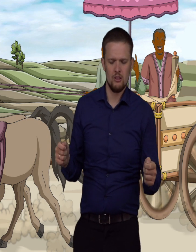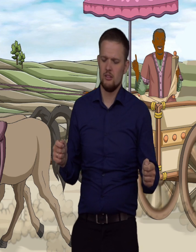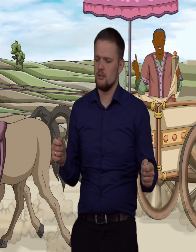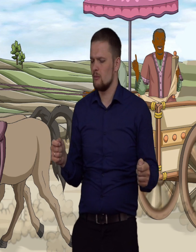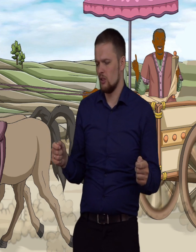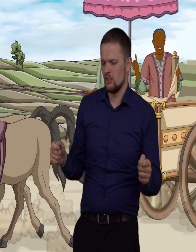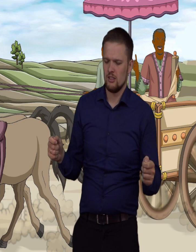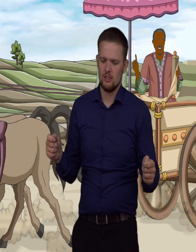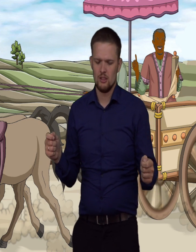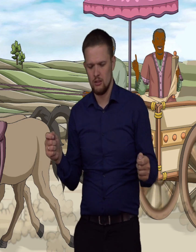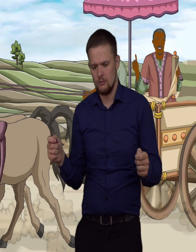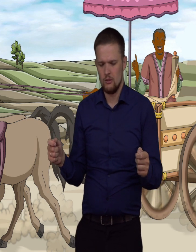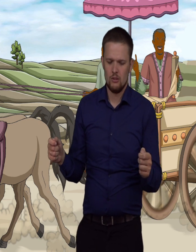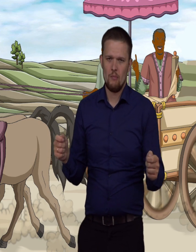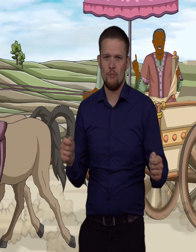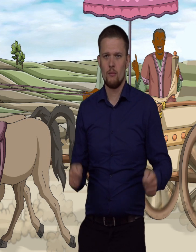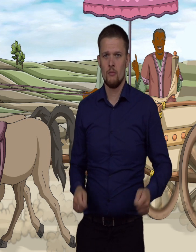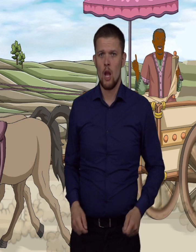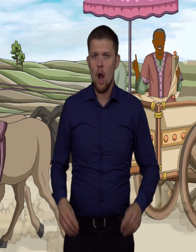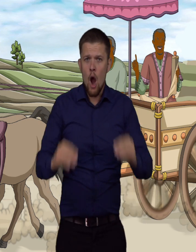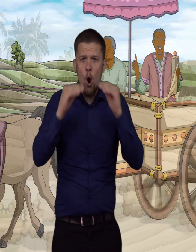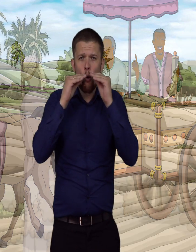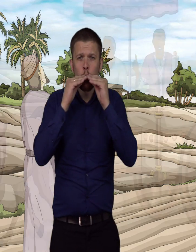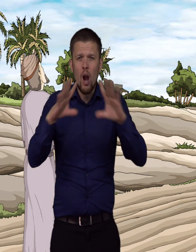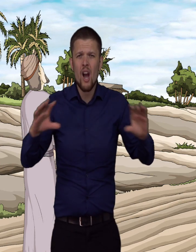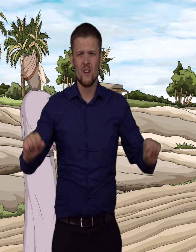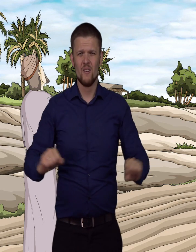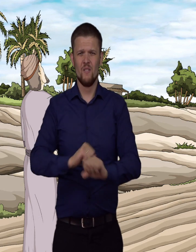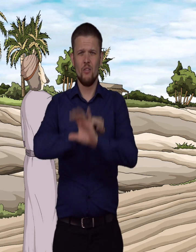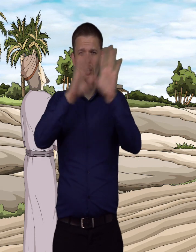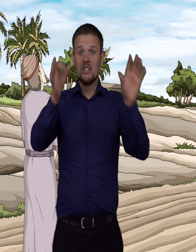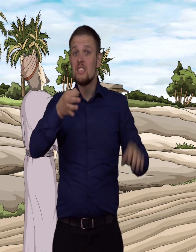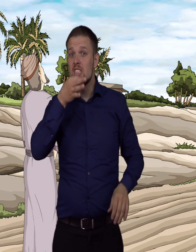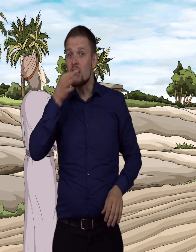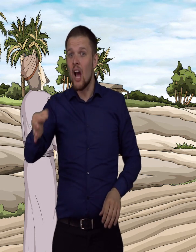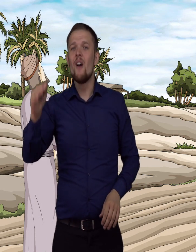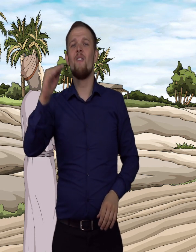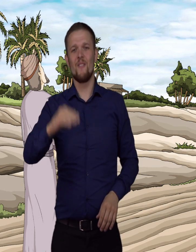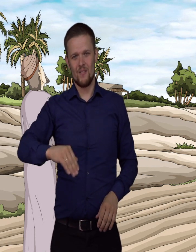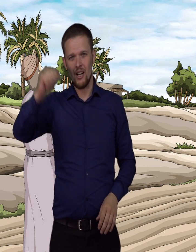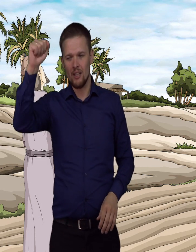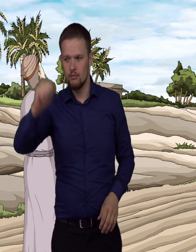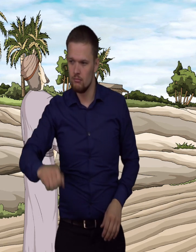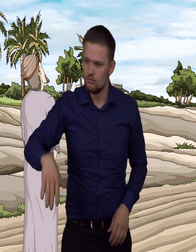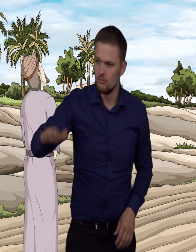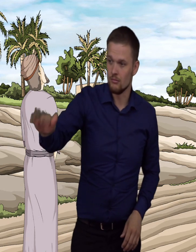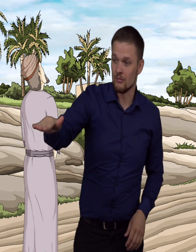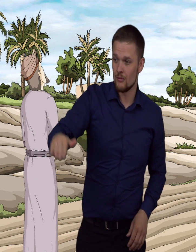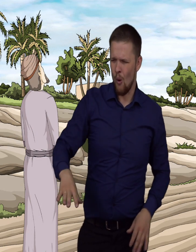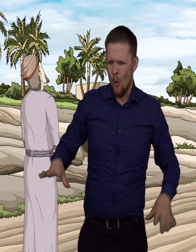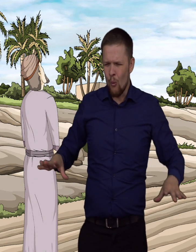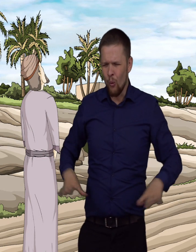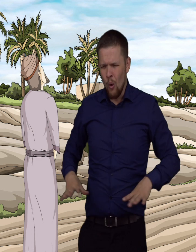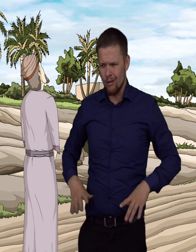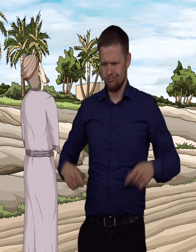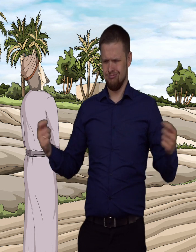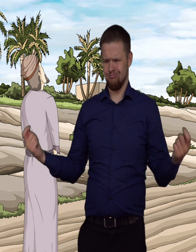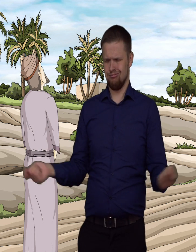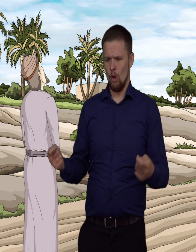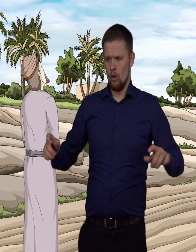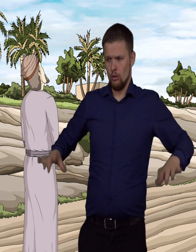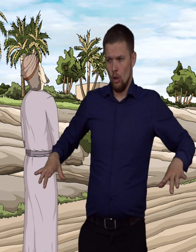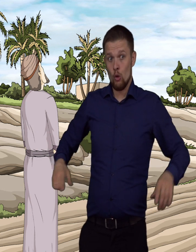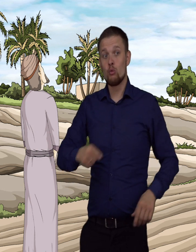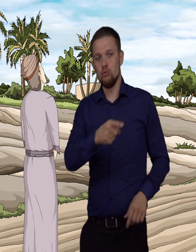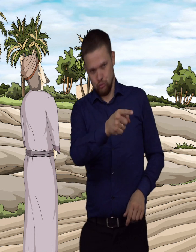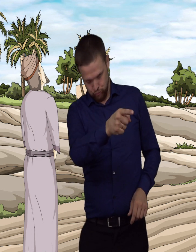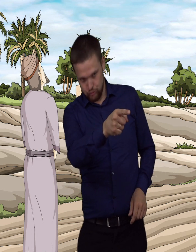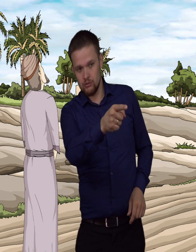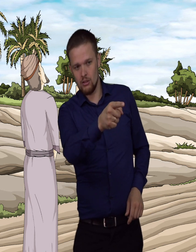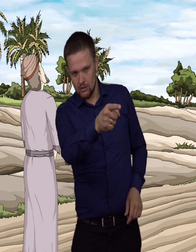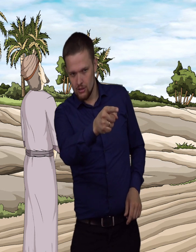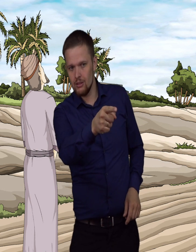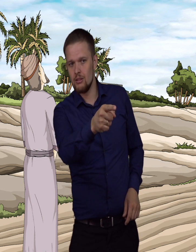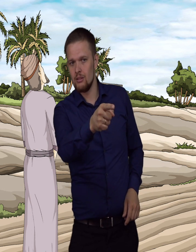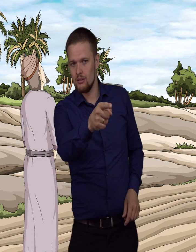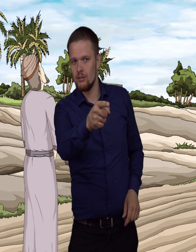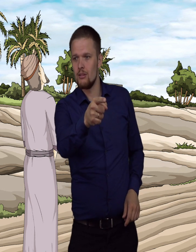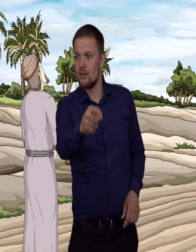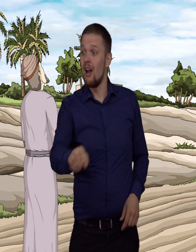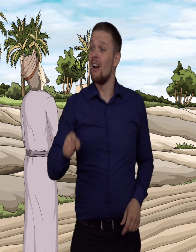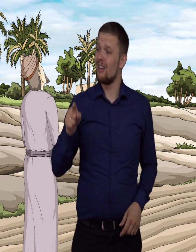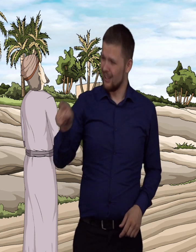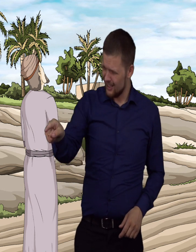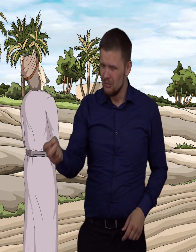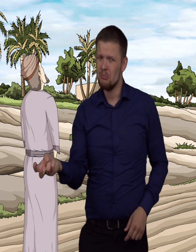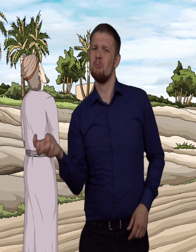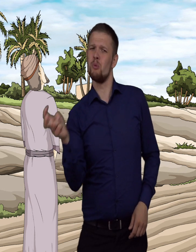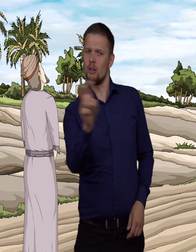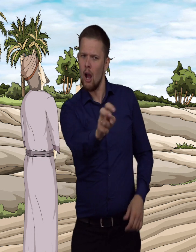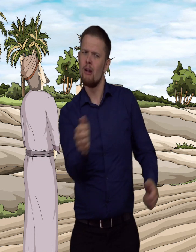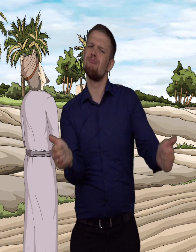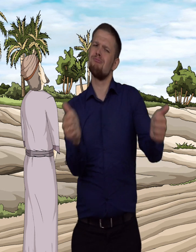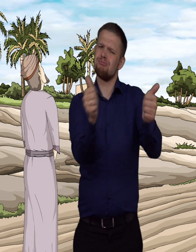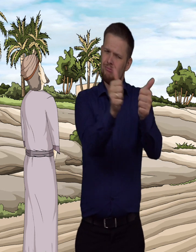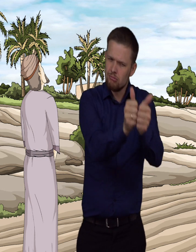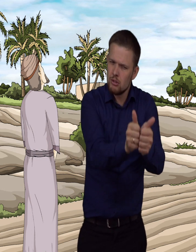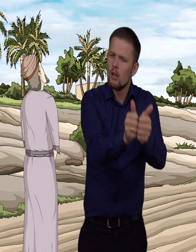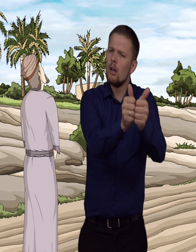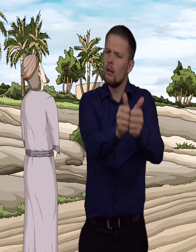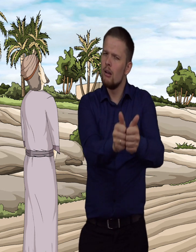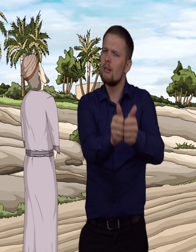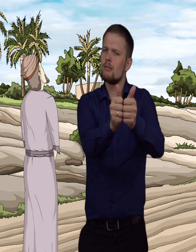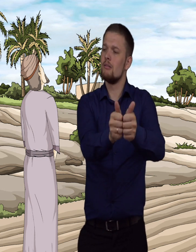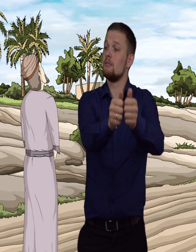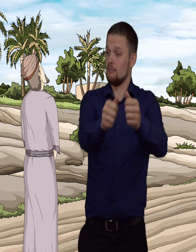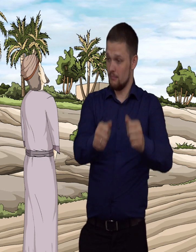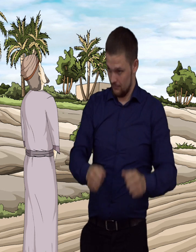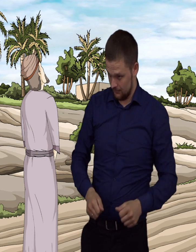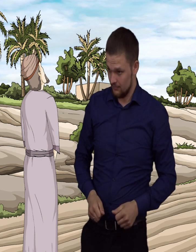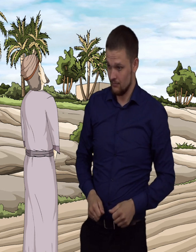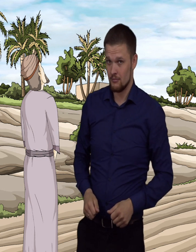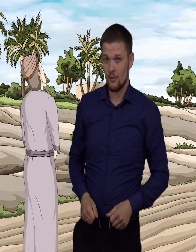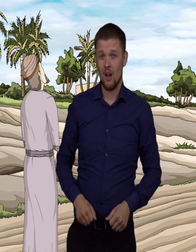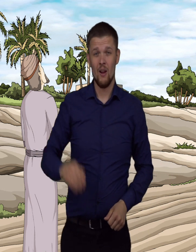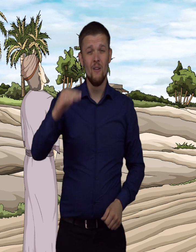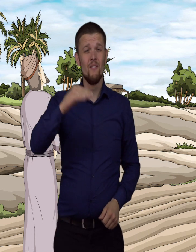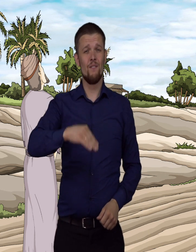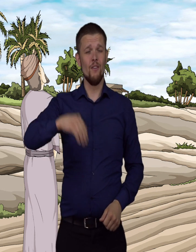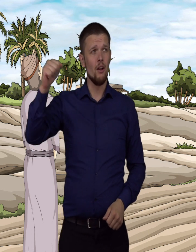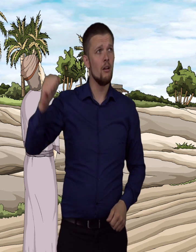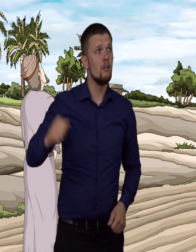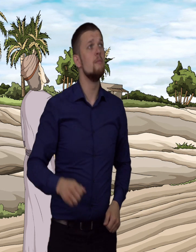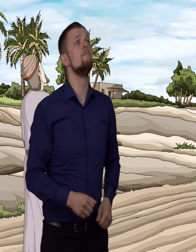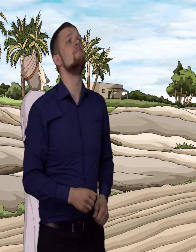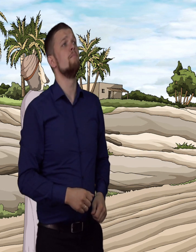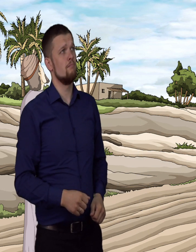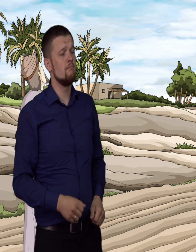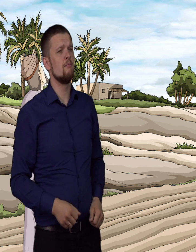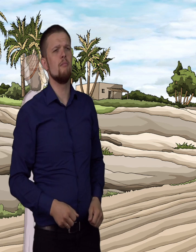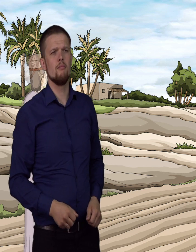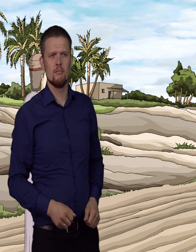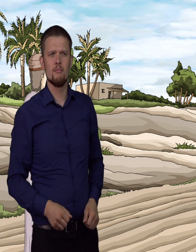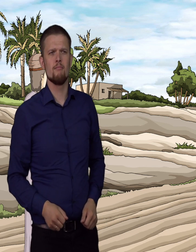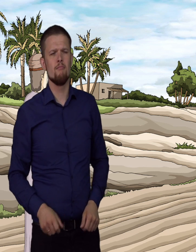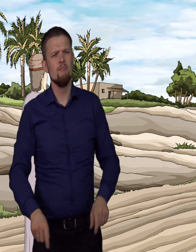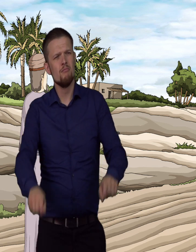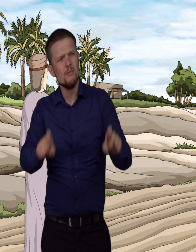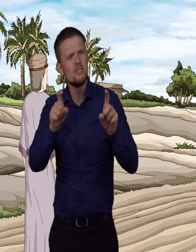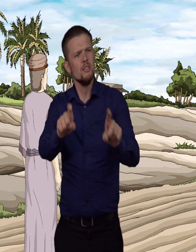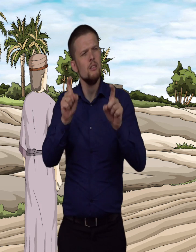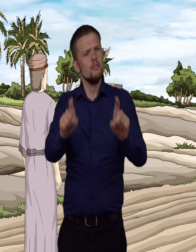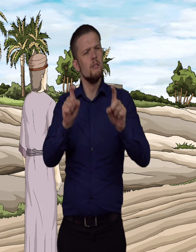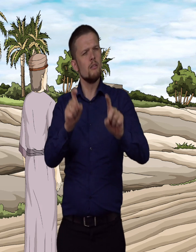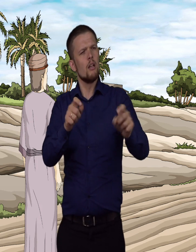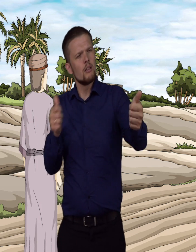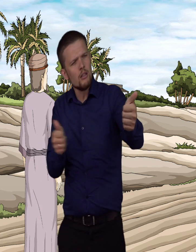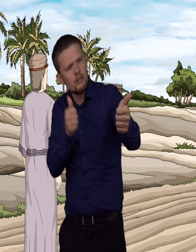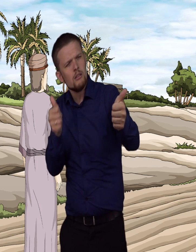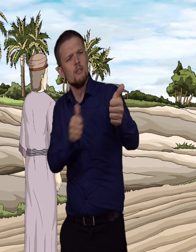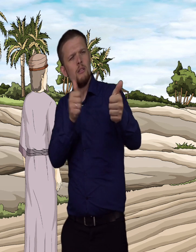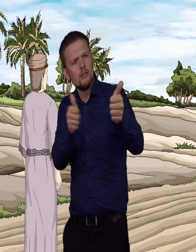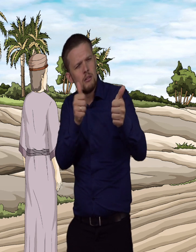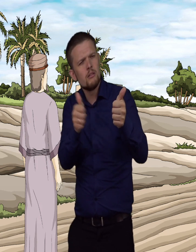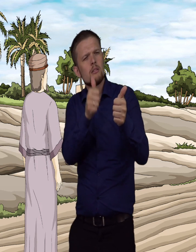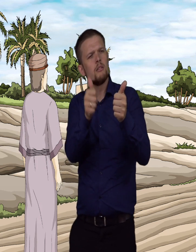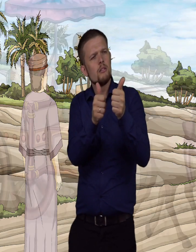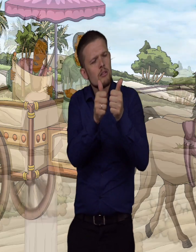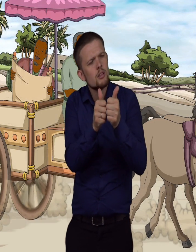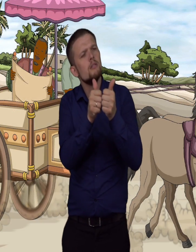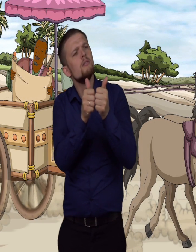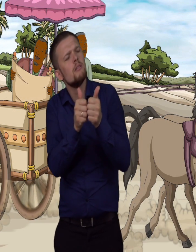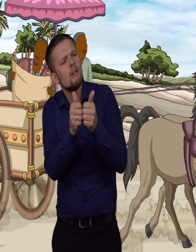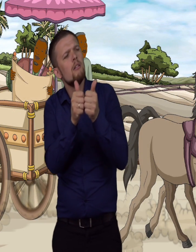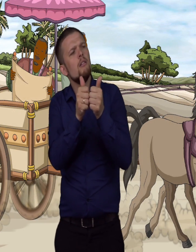The Spirit said to Philip, “Go over to that chariot and stay by it.”